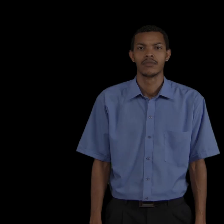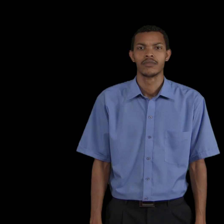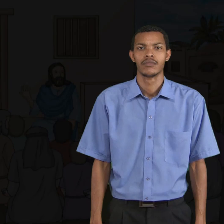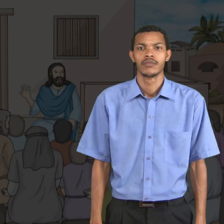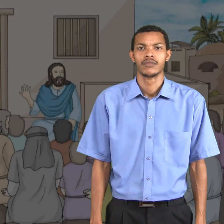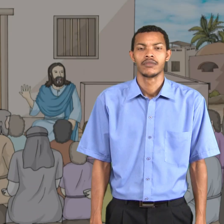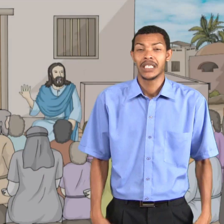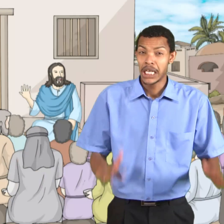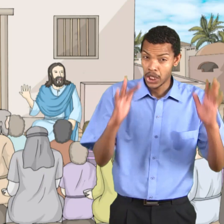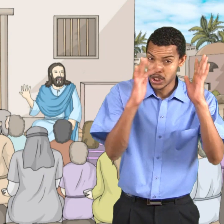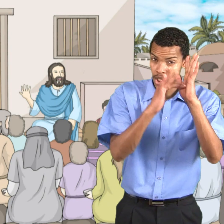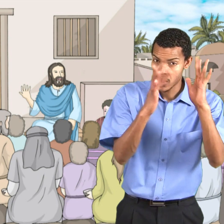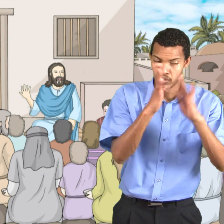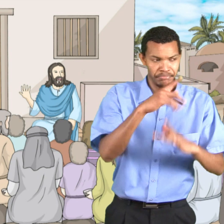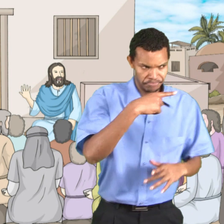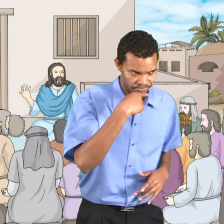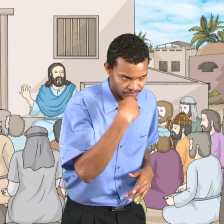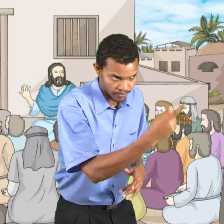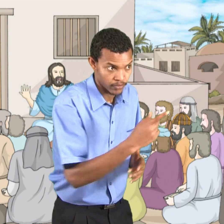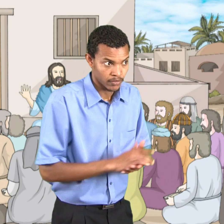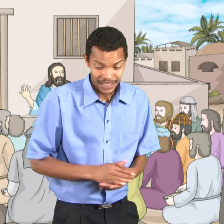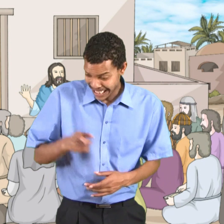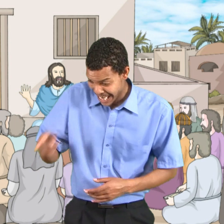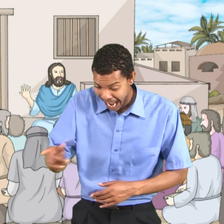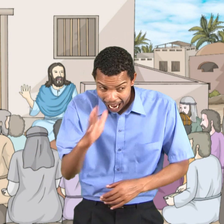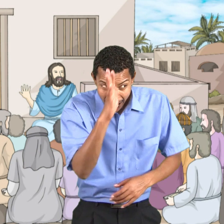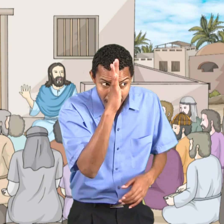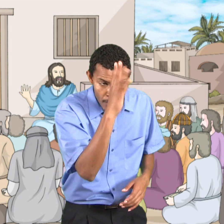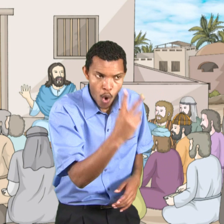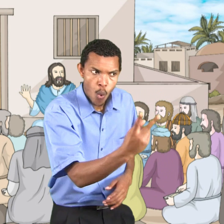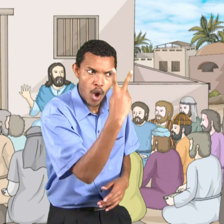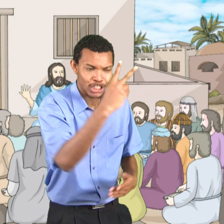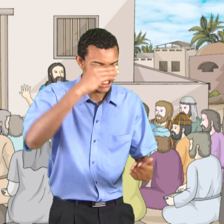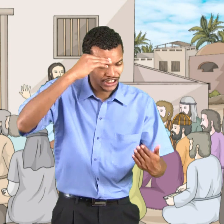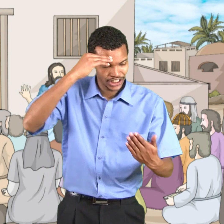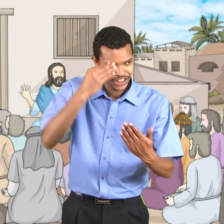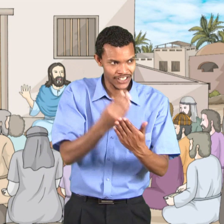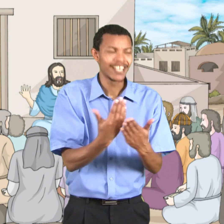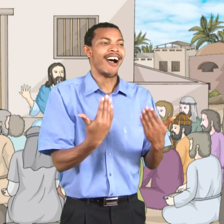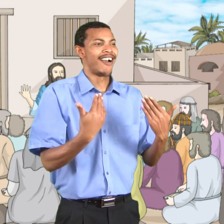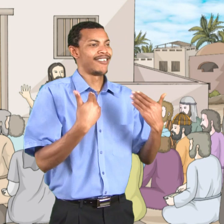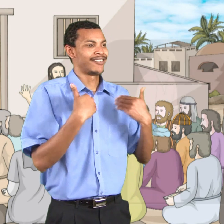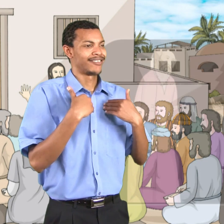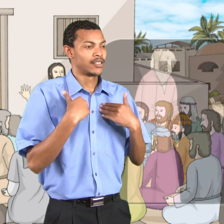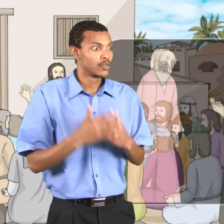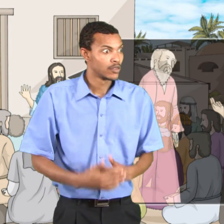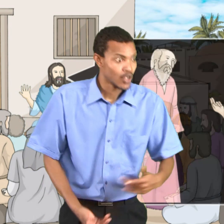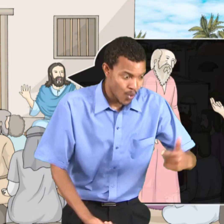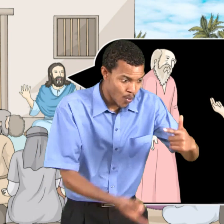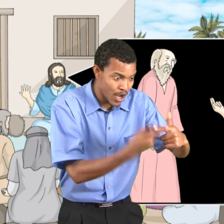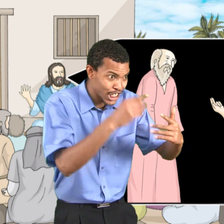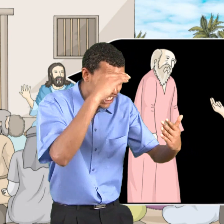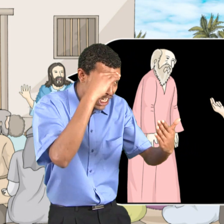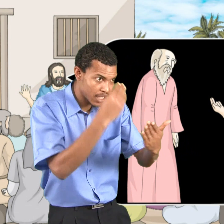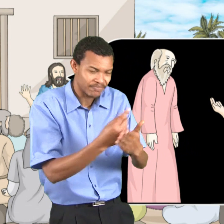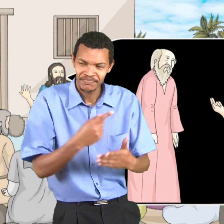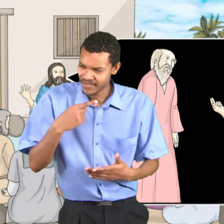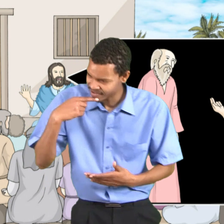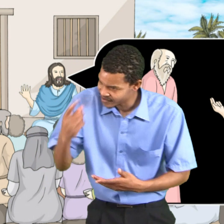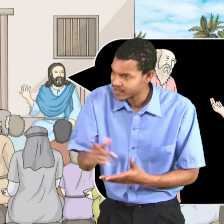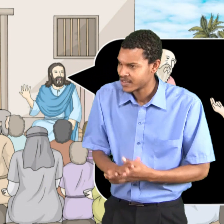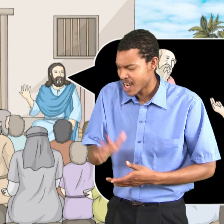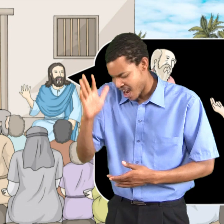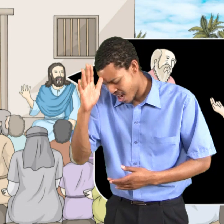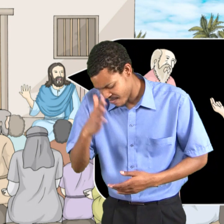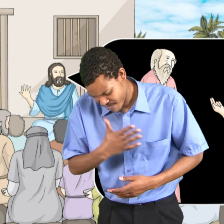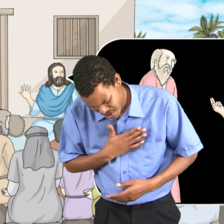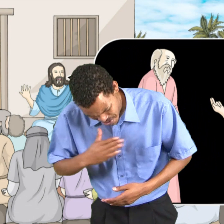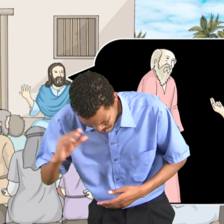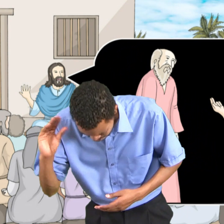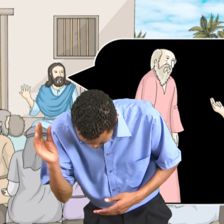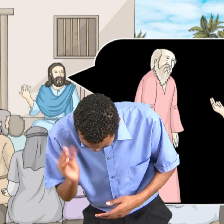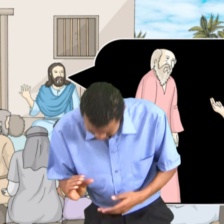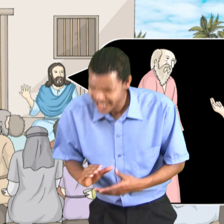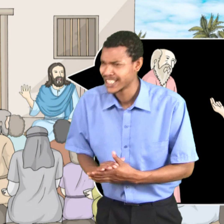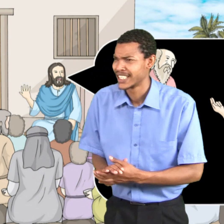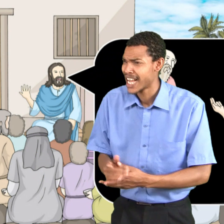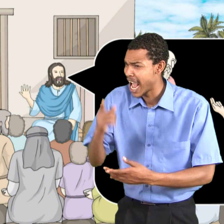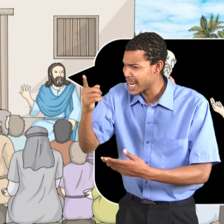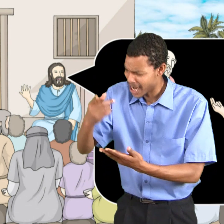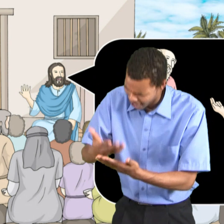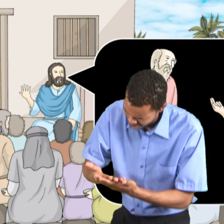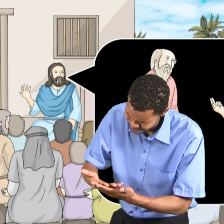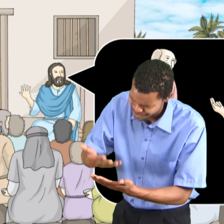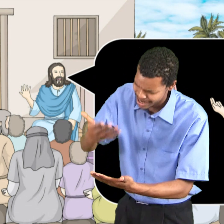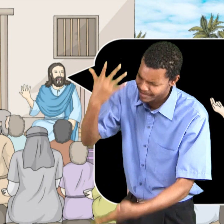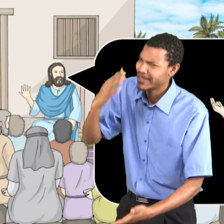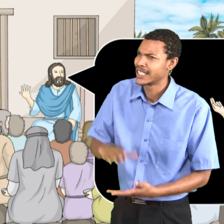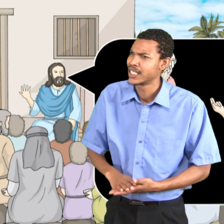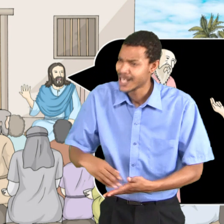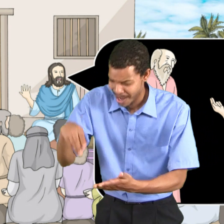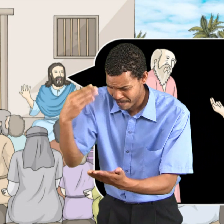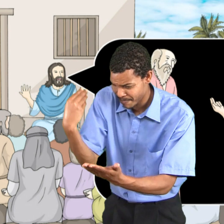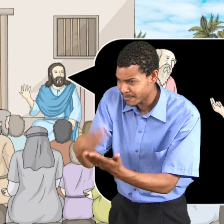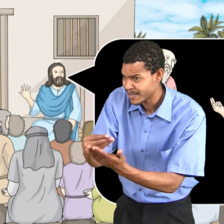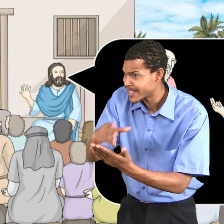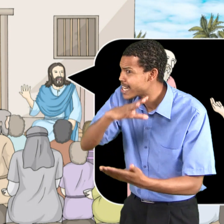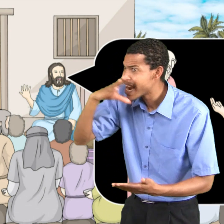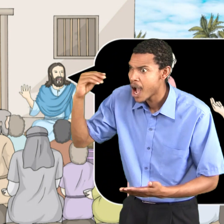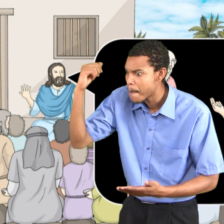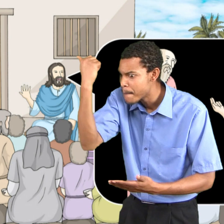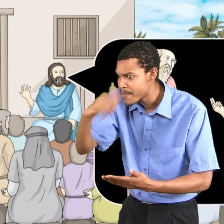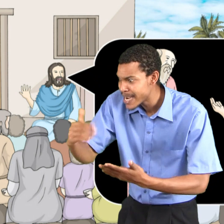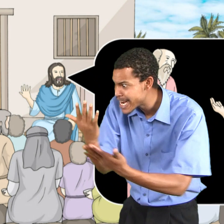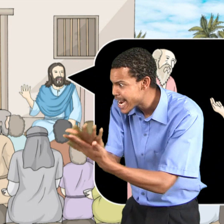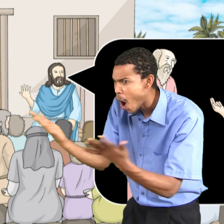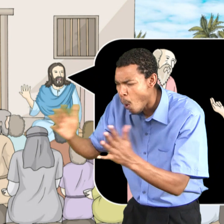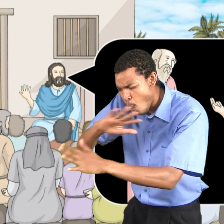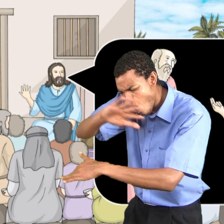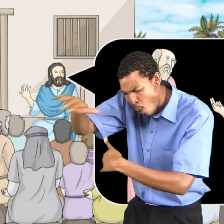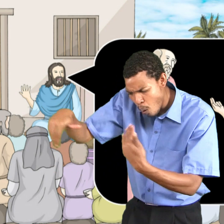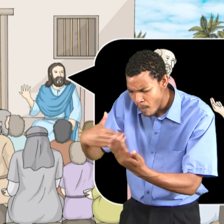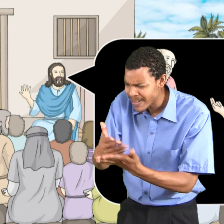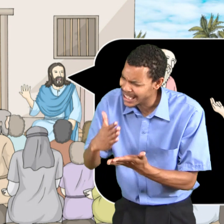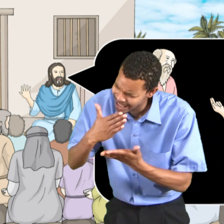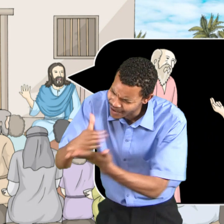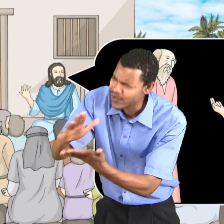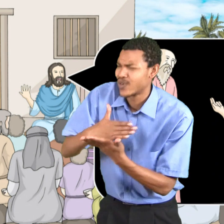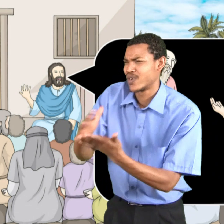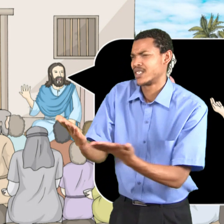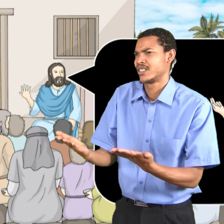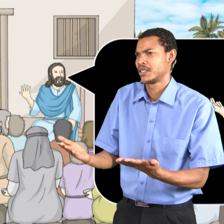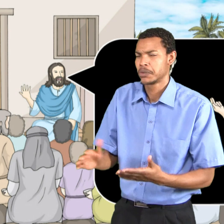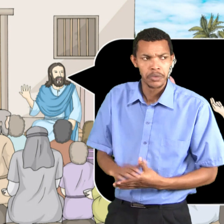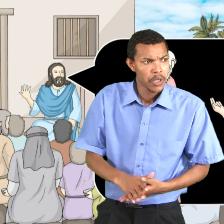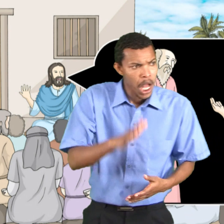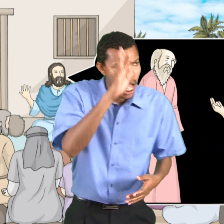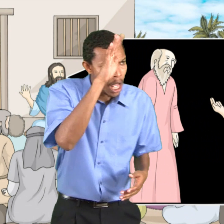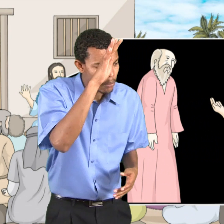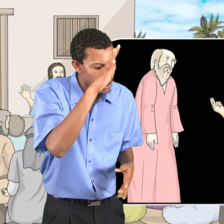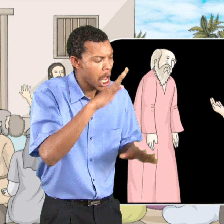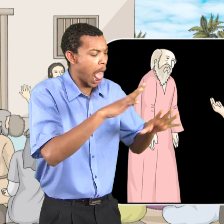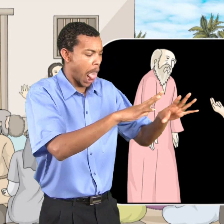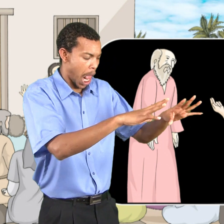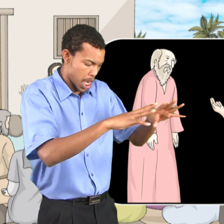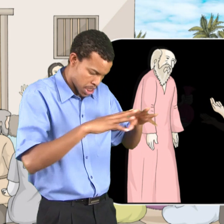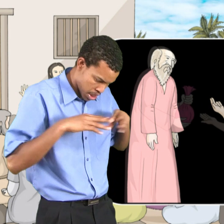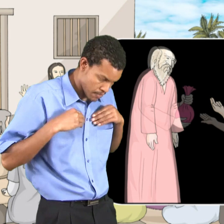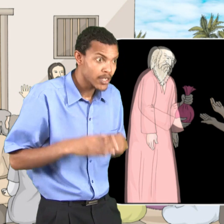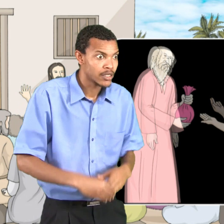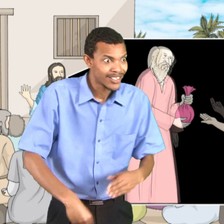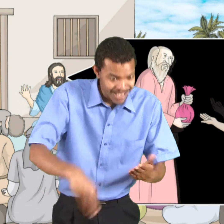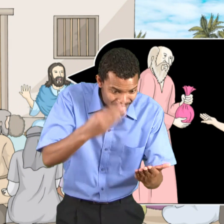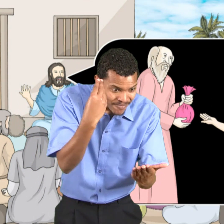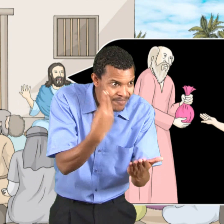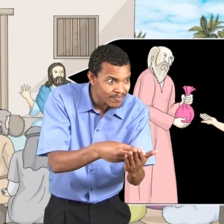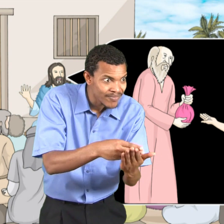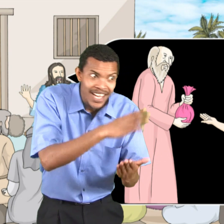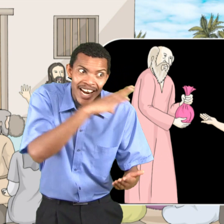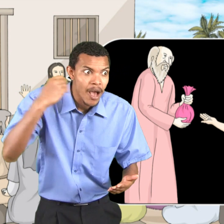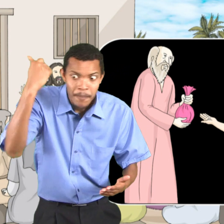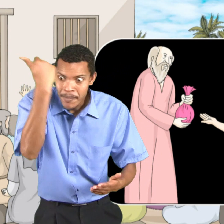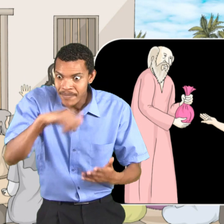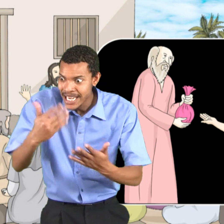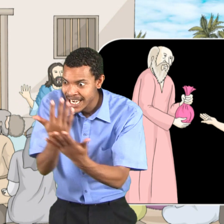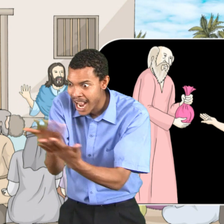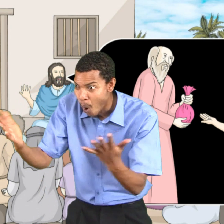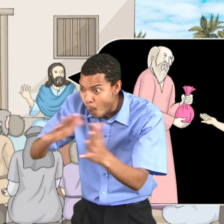The younger son said to him, ‘Father, give me my share of the estate.’